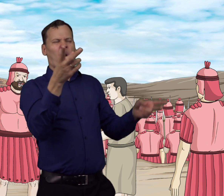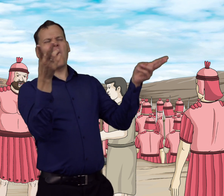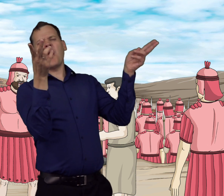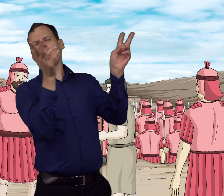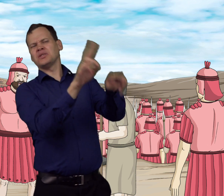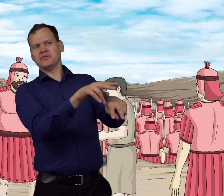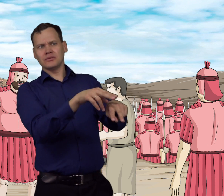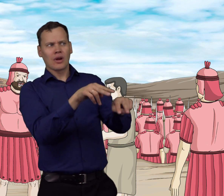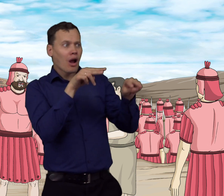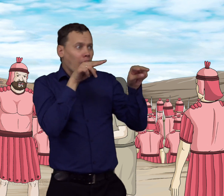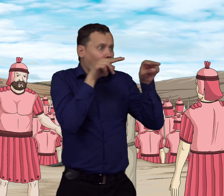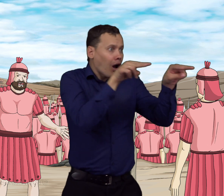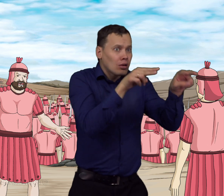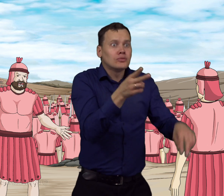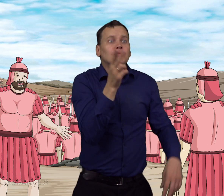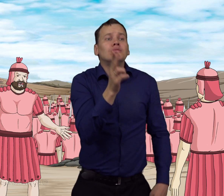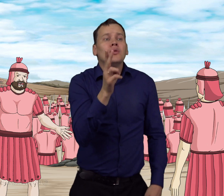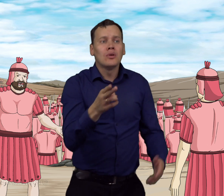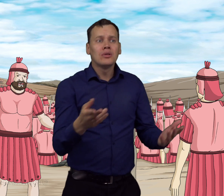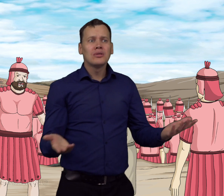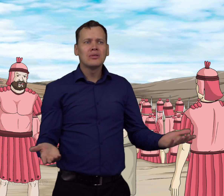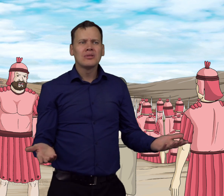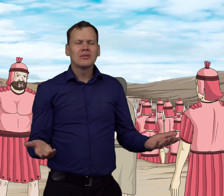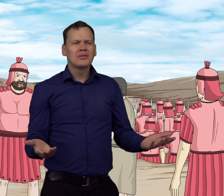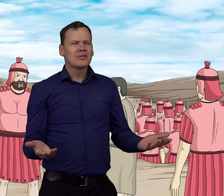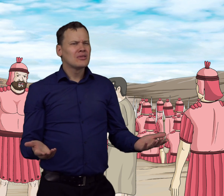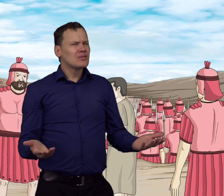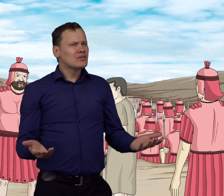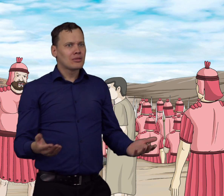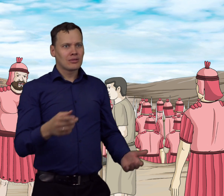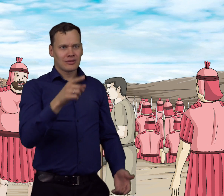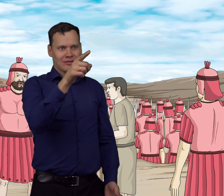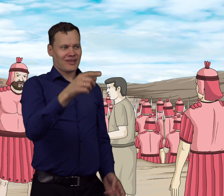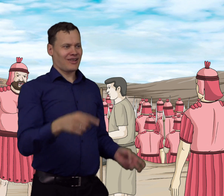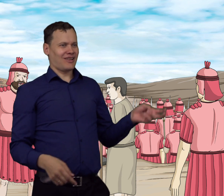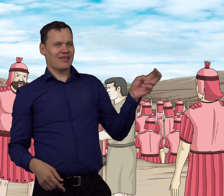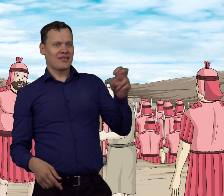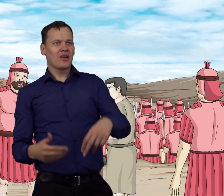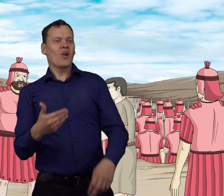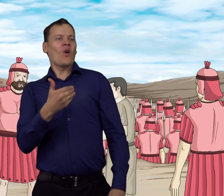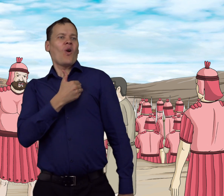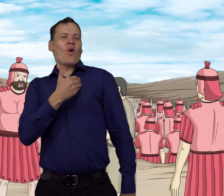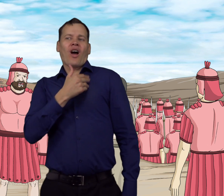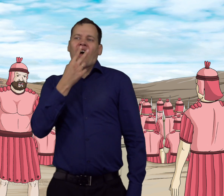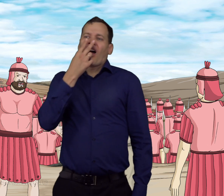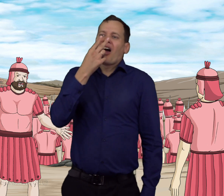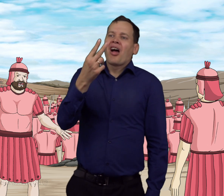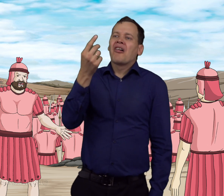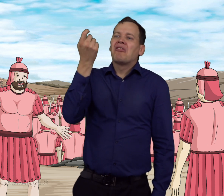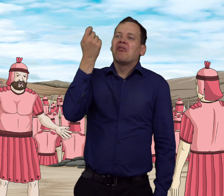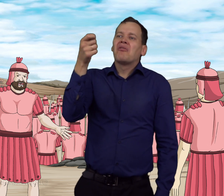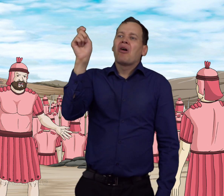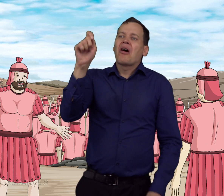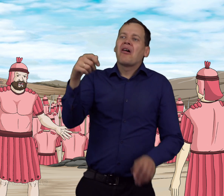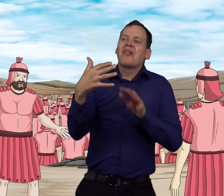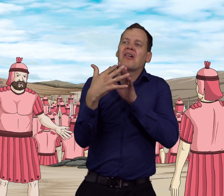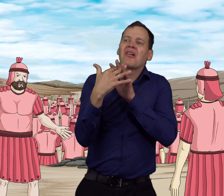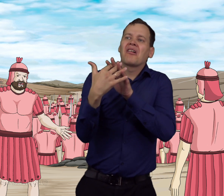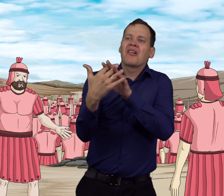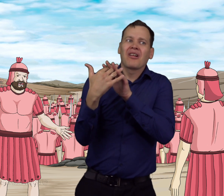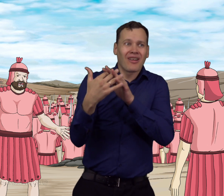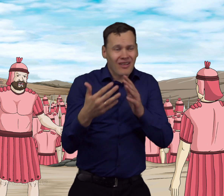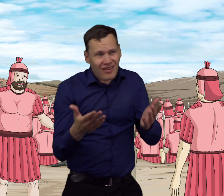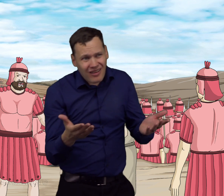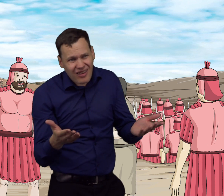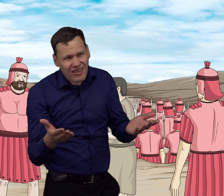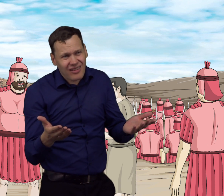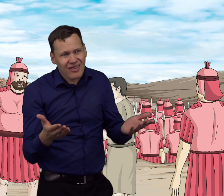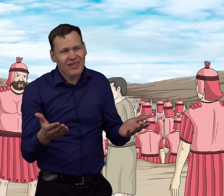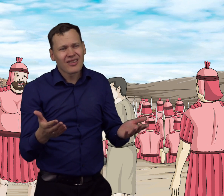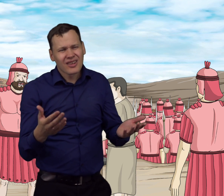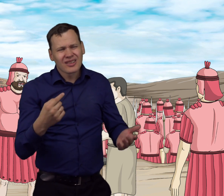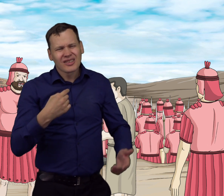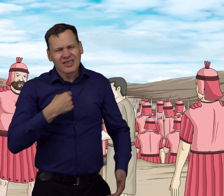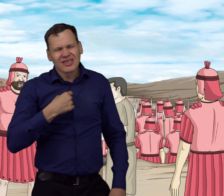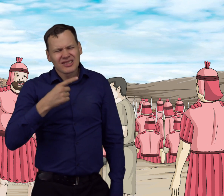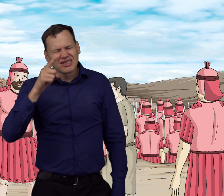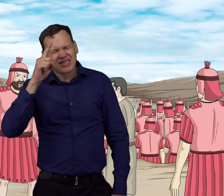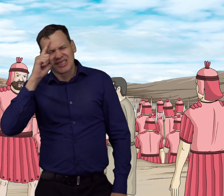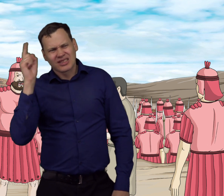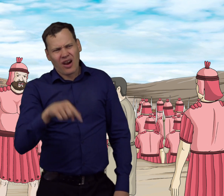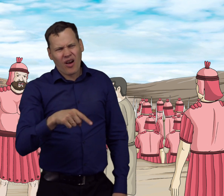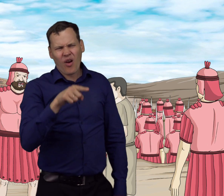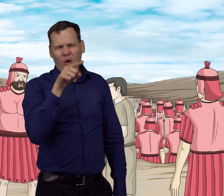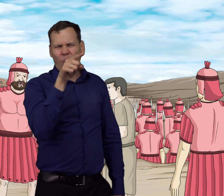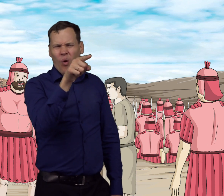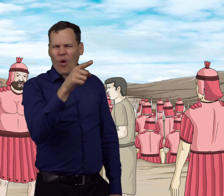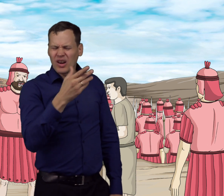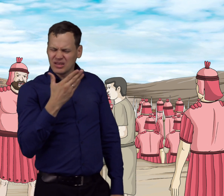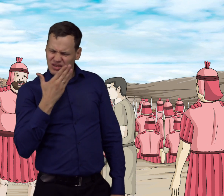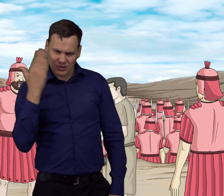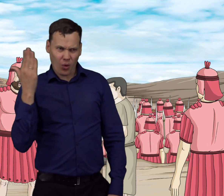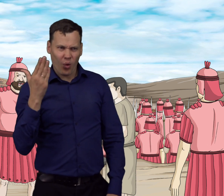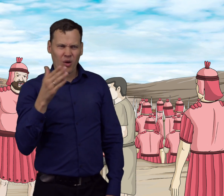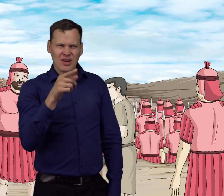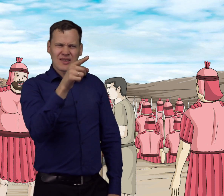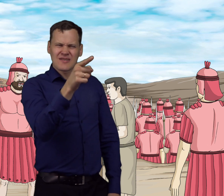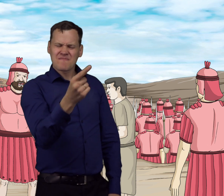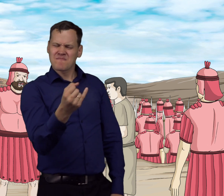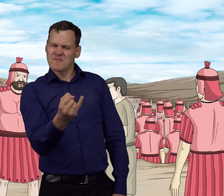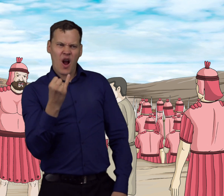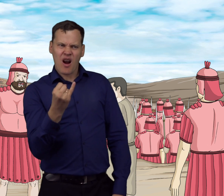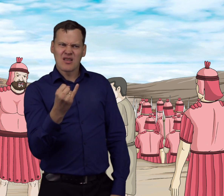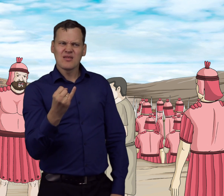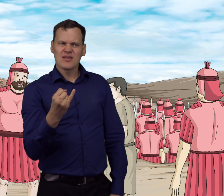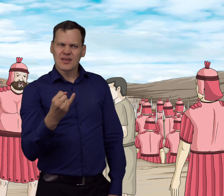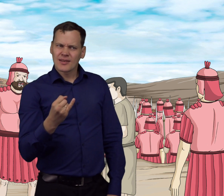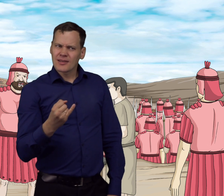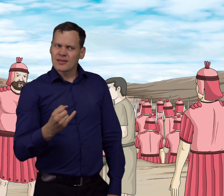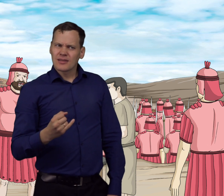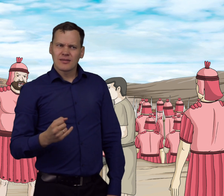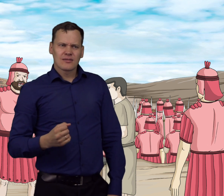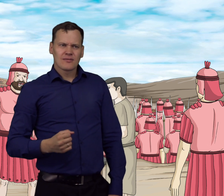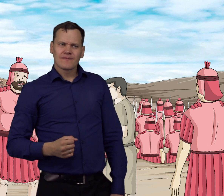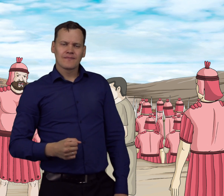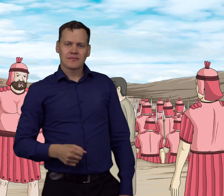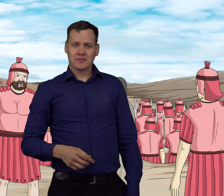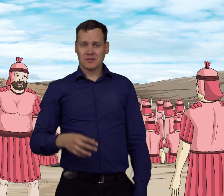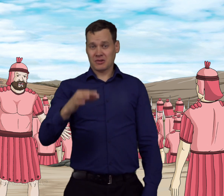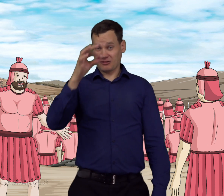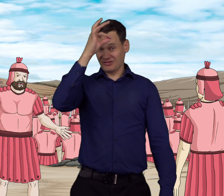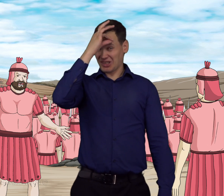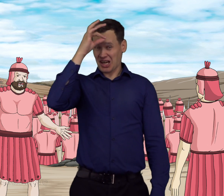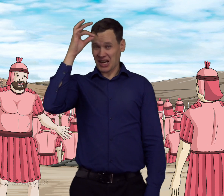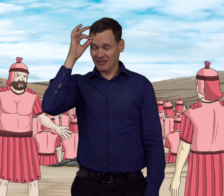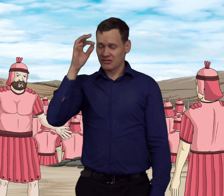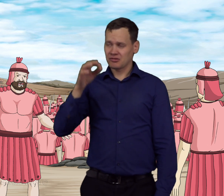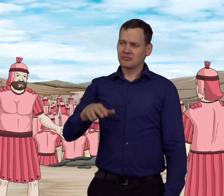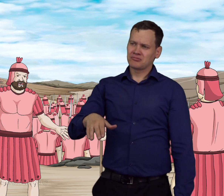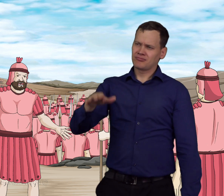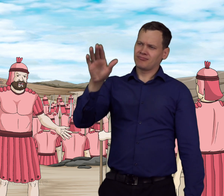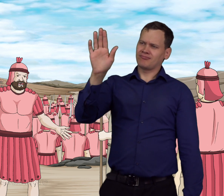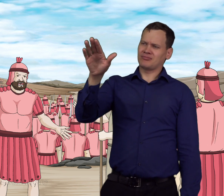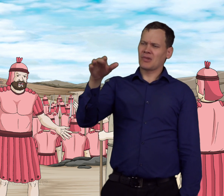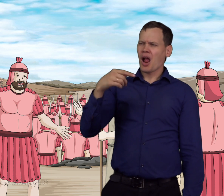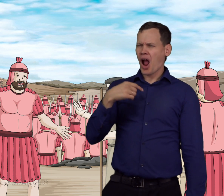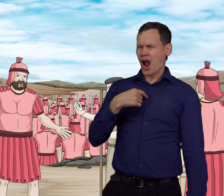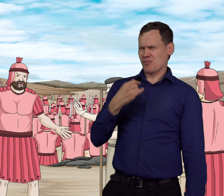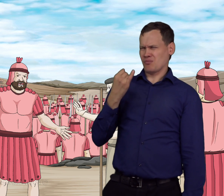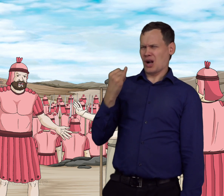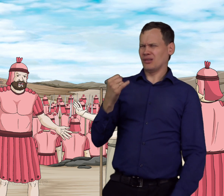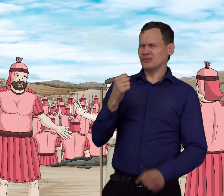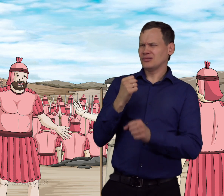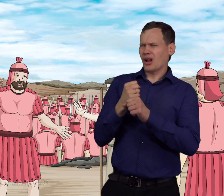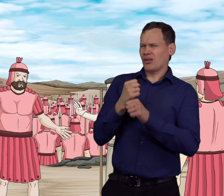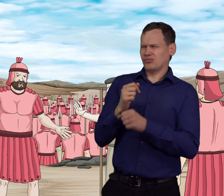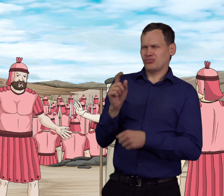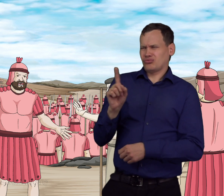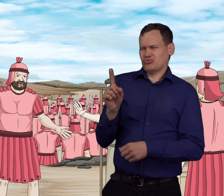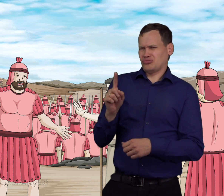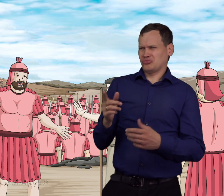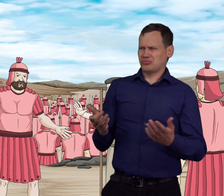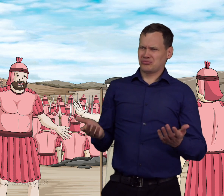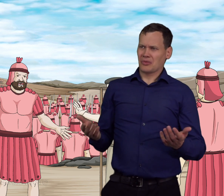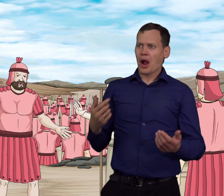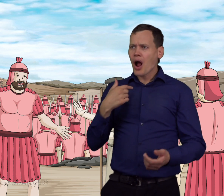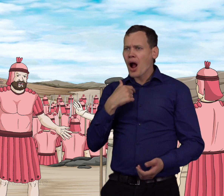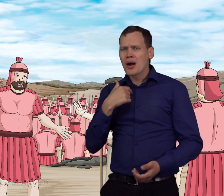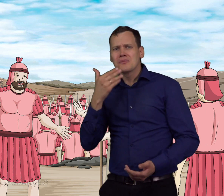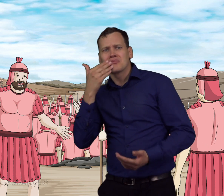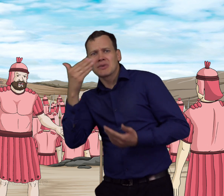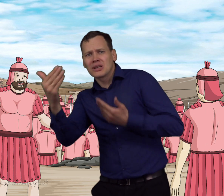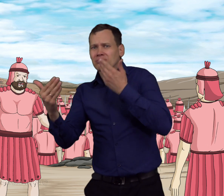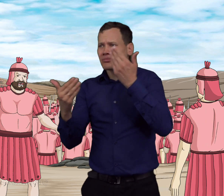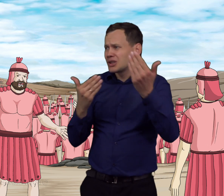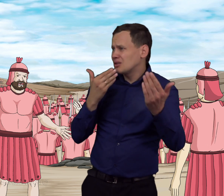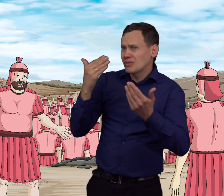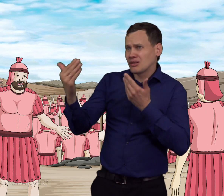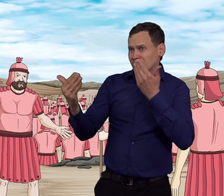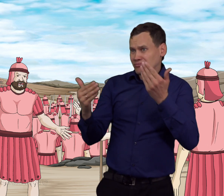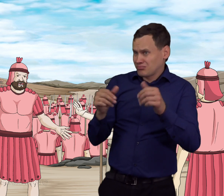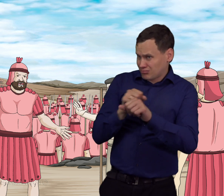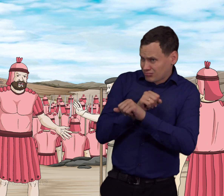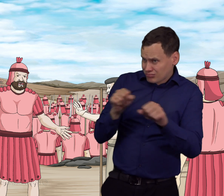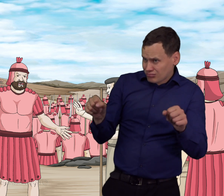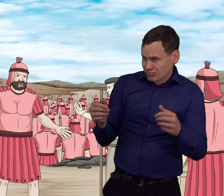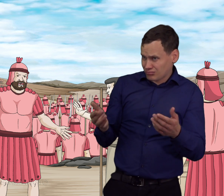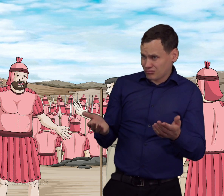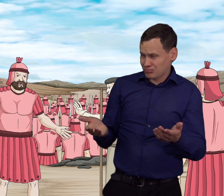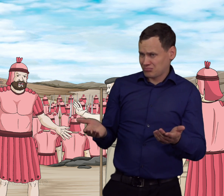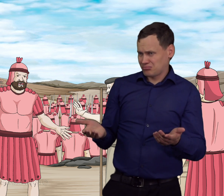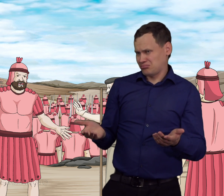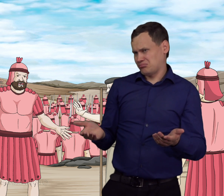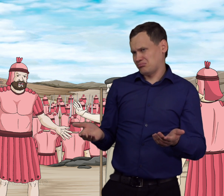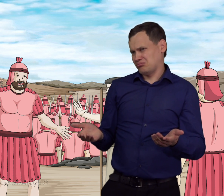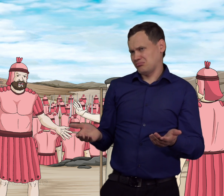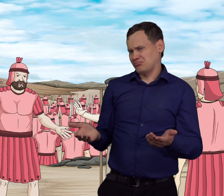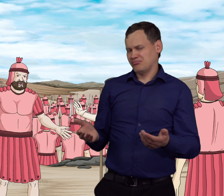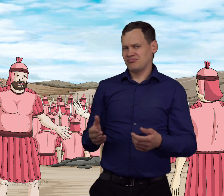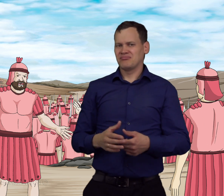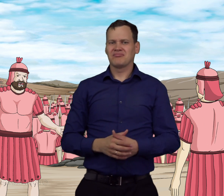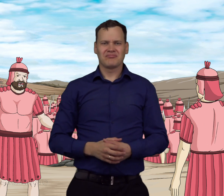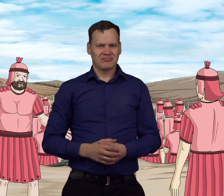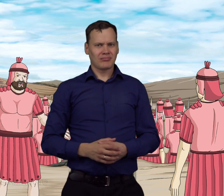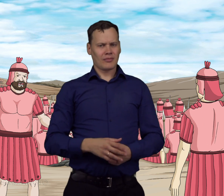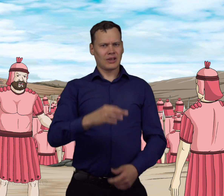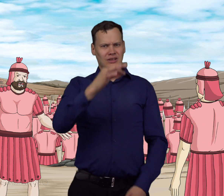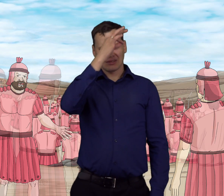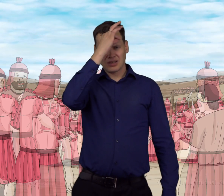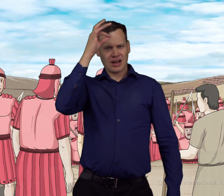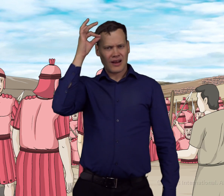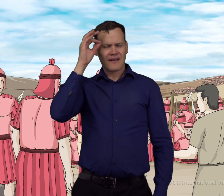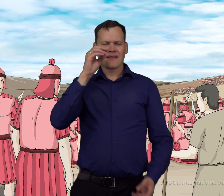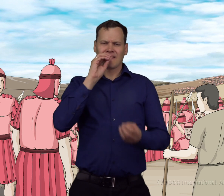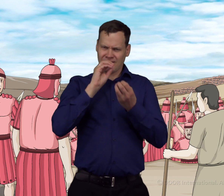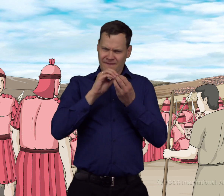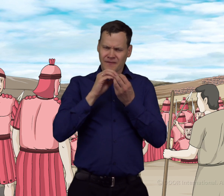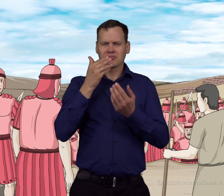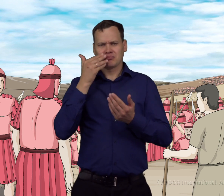“And with whom did you leave those few sheep in the wilderness? I know your pride and wickedness of heart—you have come down to see the battle!” “What have I done now?” said David.